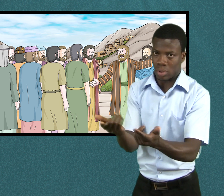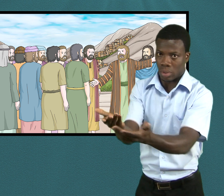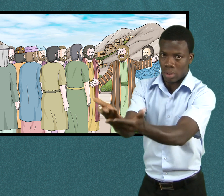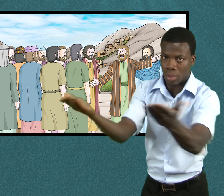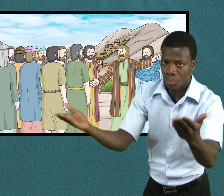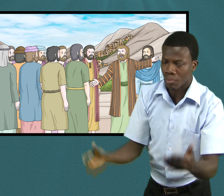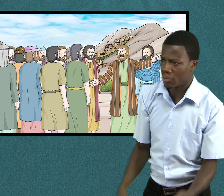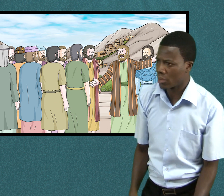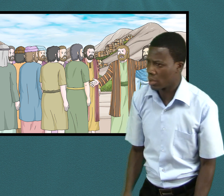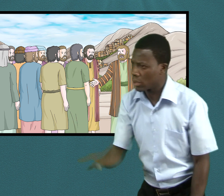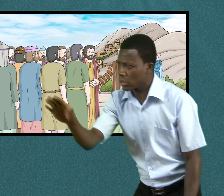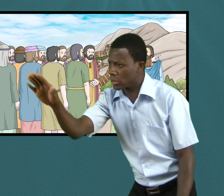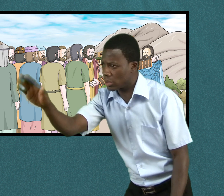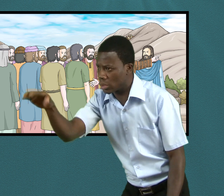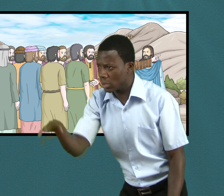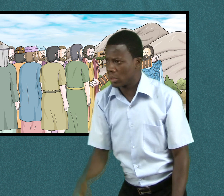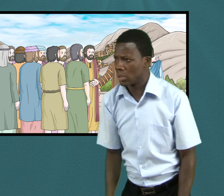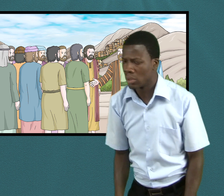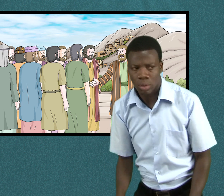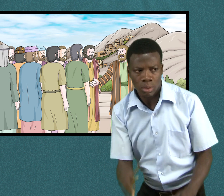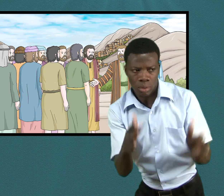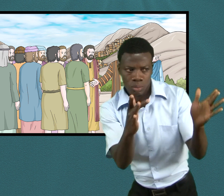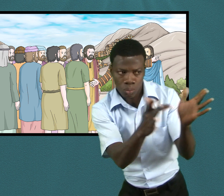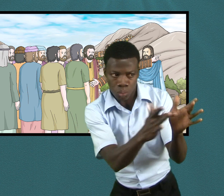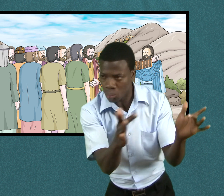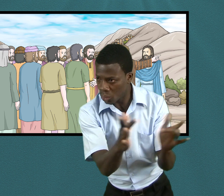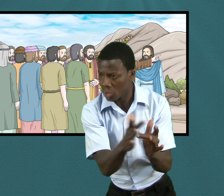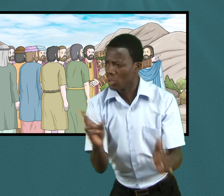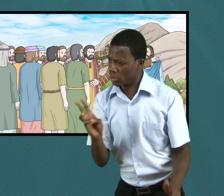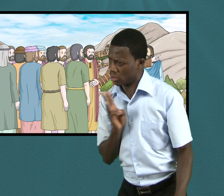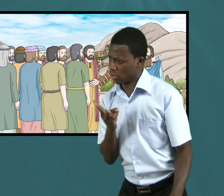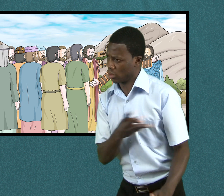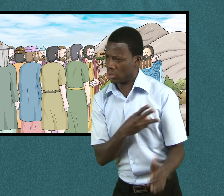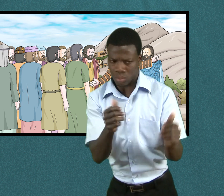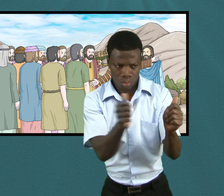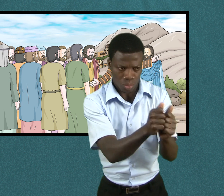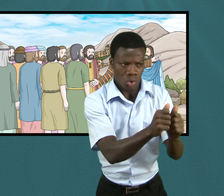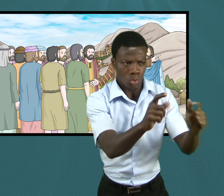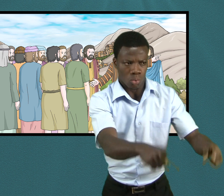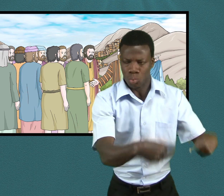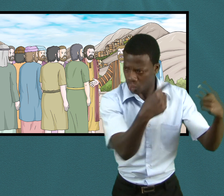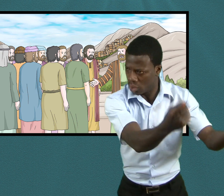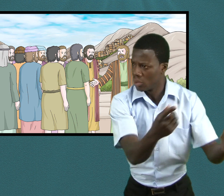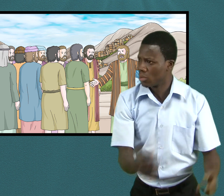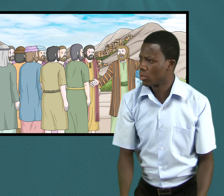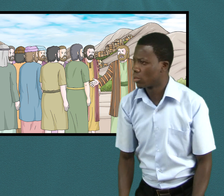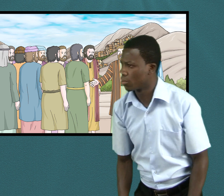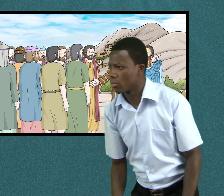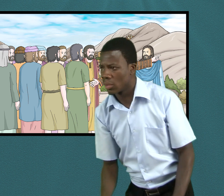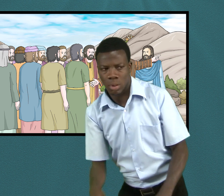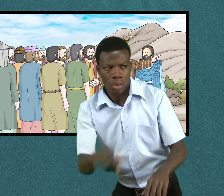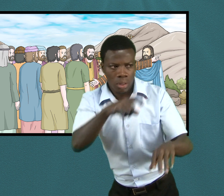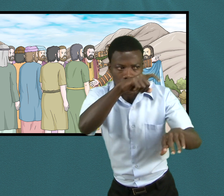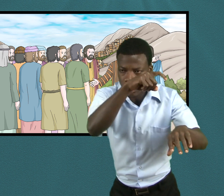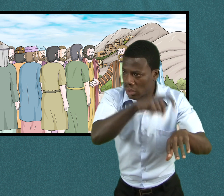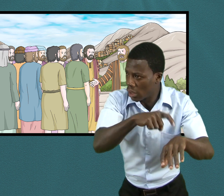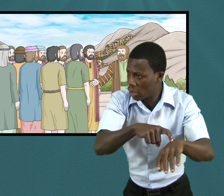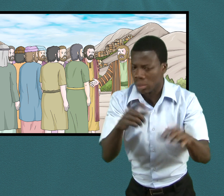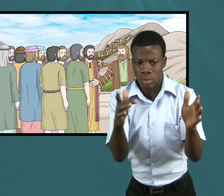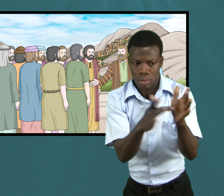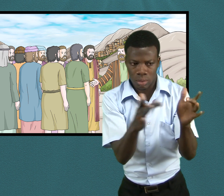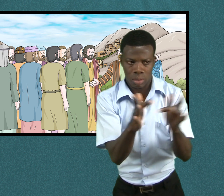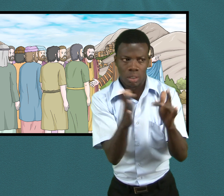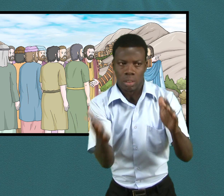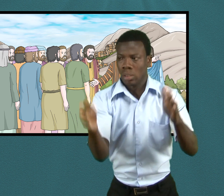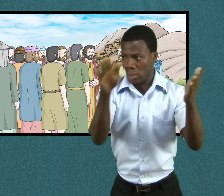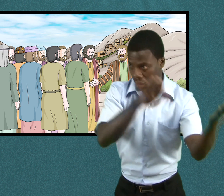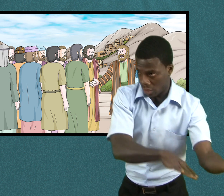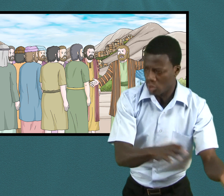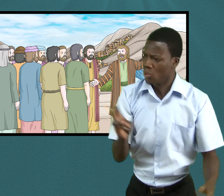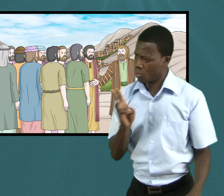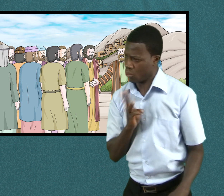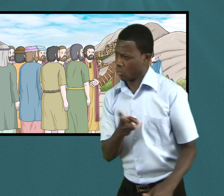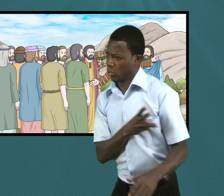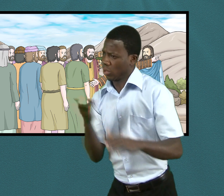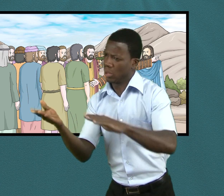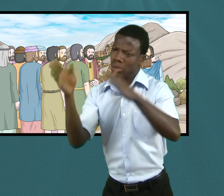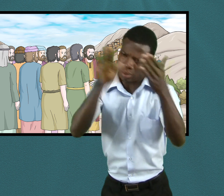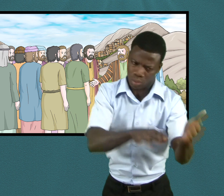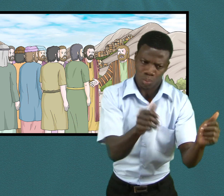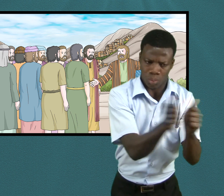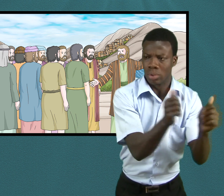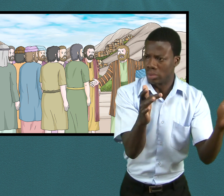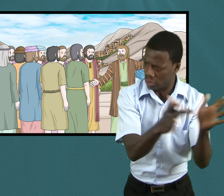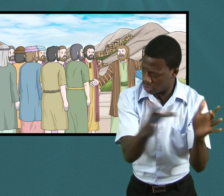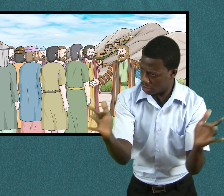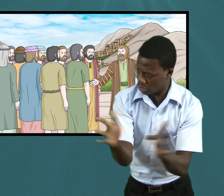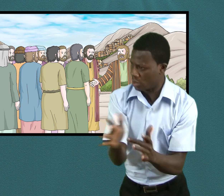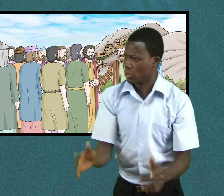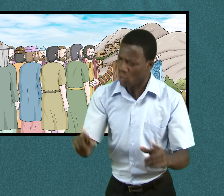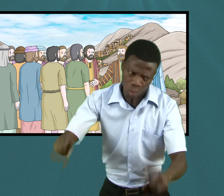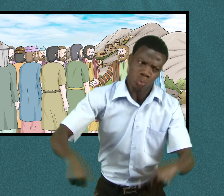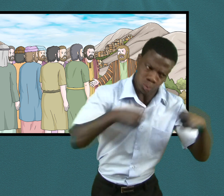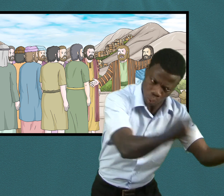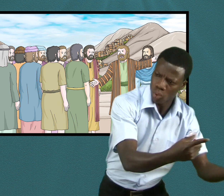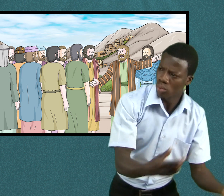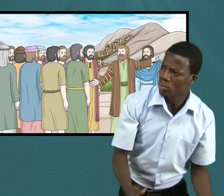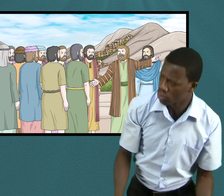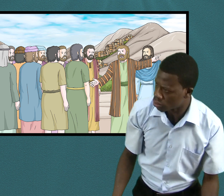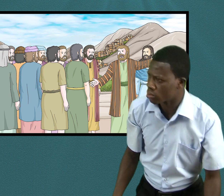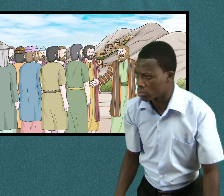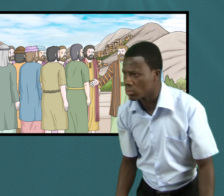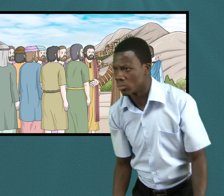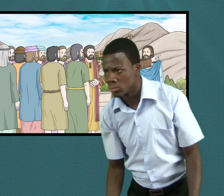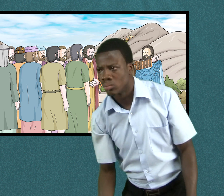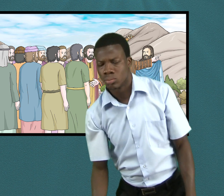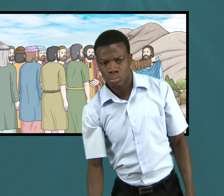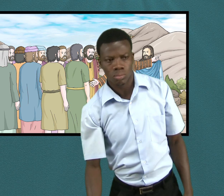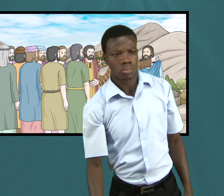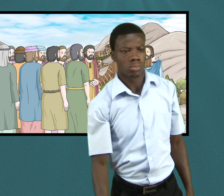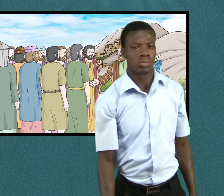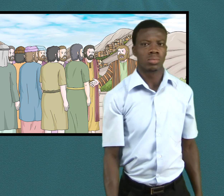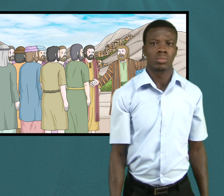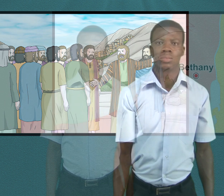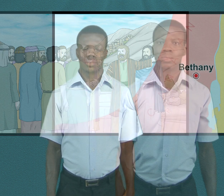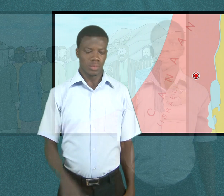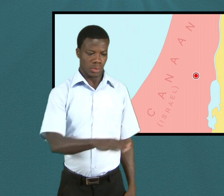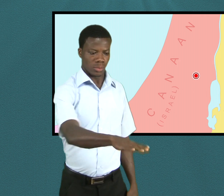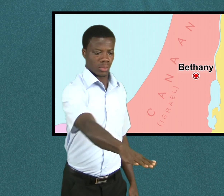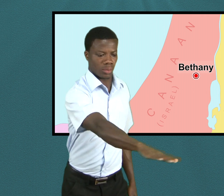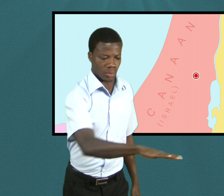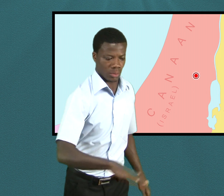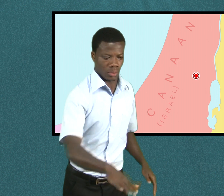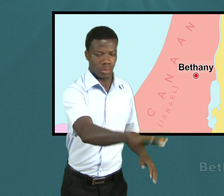When Jesus arrived, He found that Lazarus had already spent four days in the tomb.